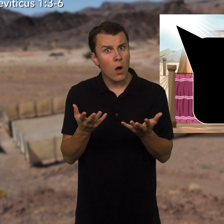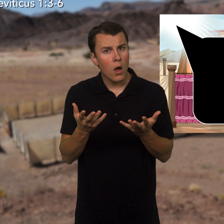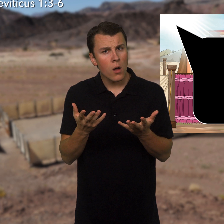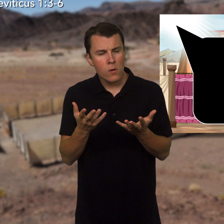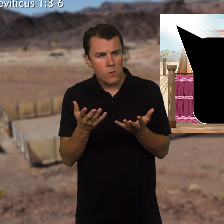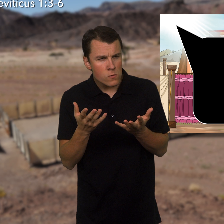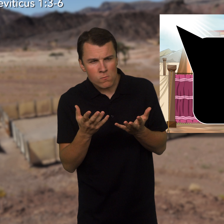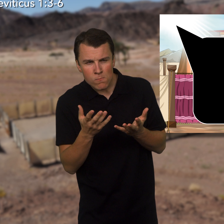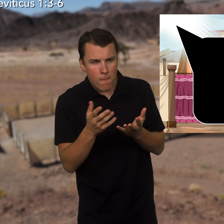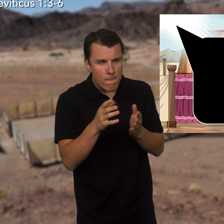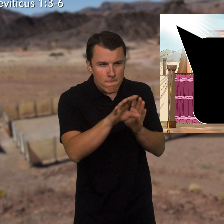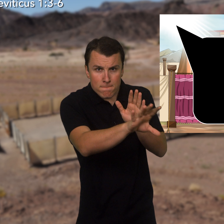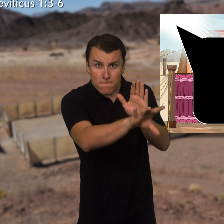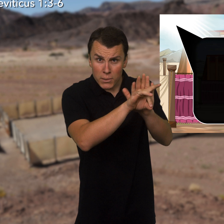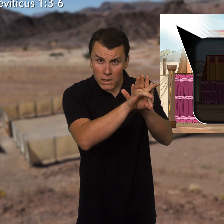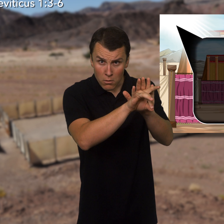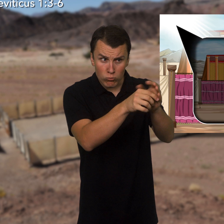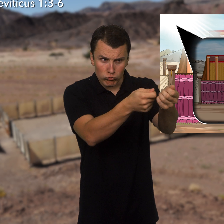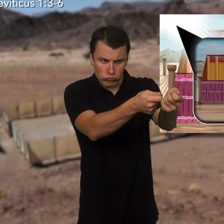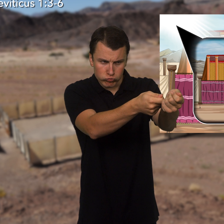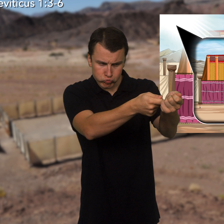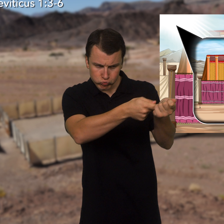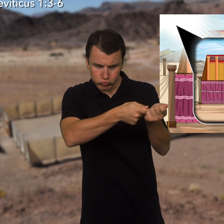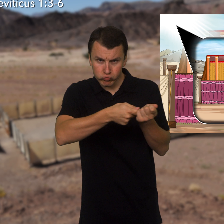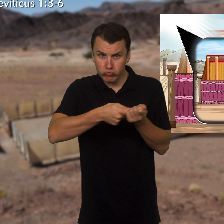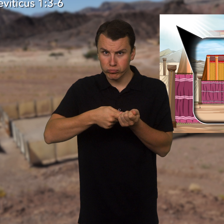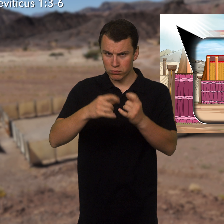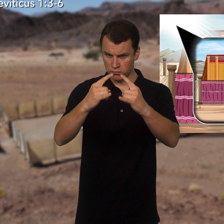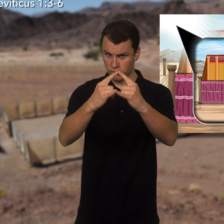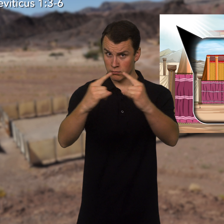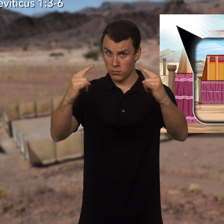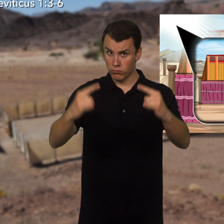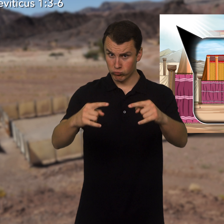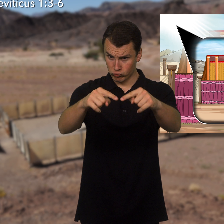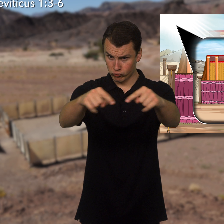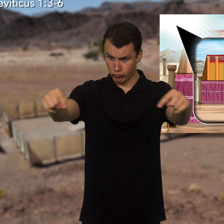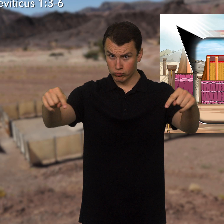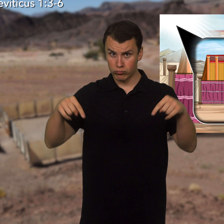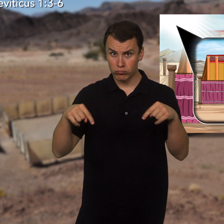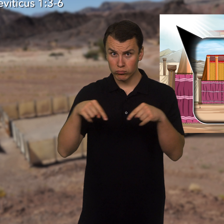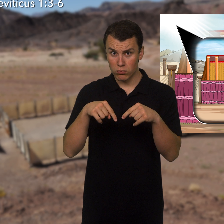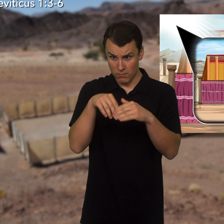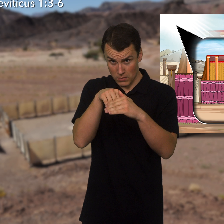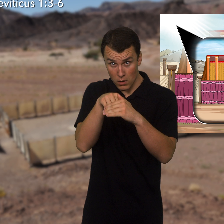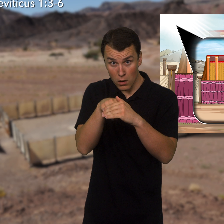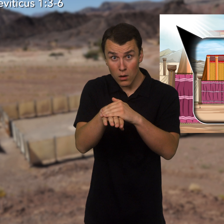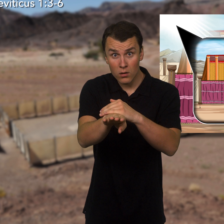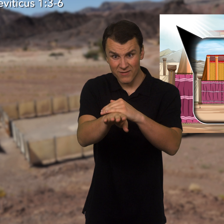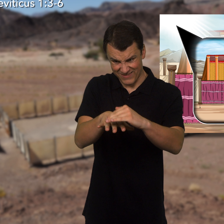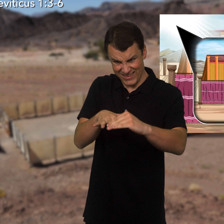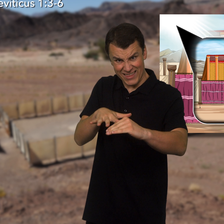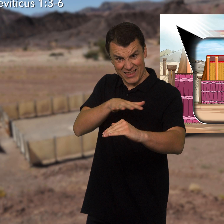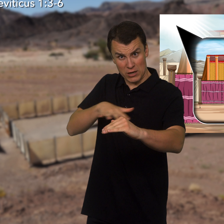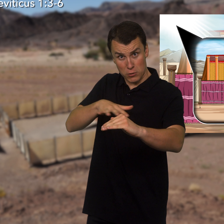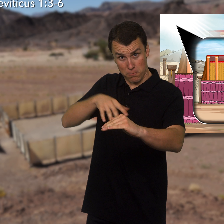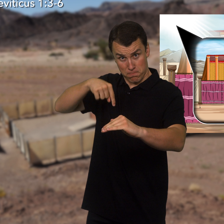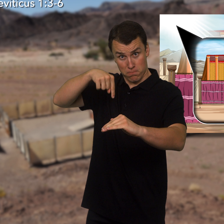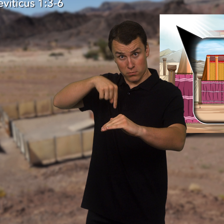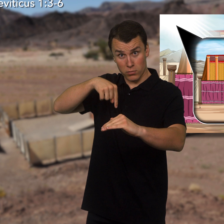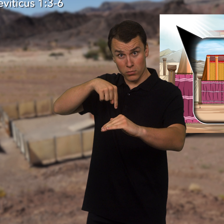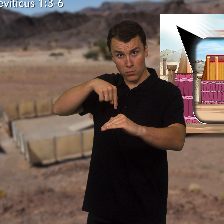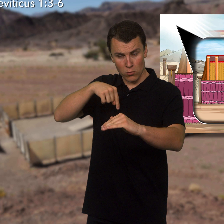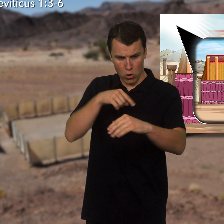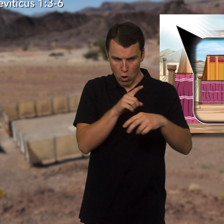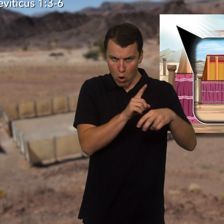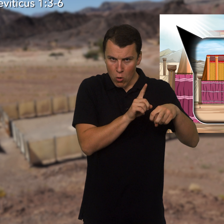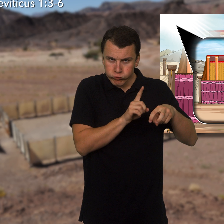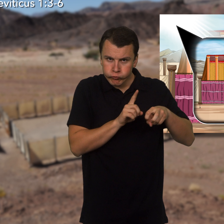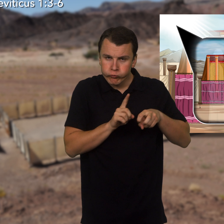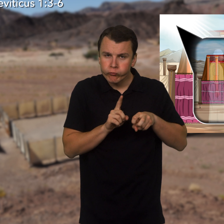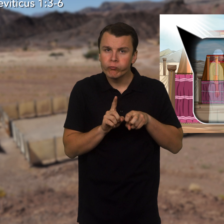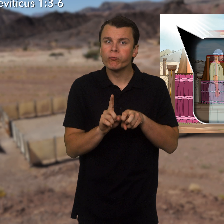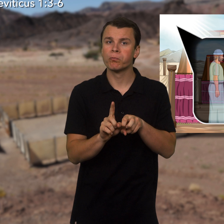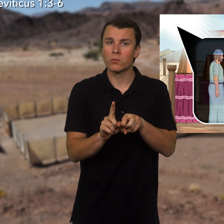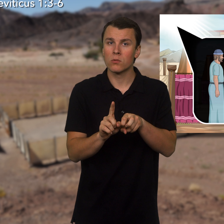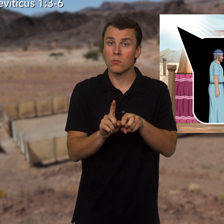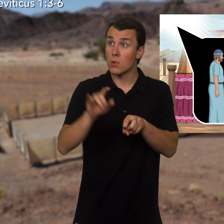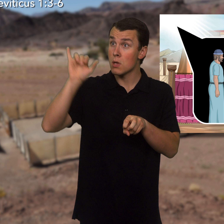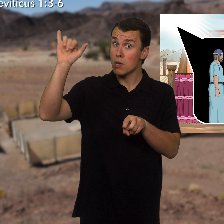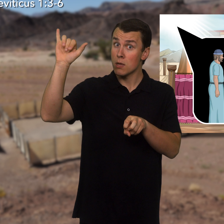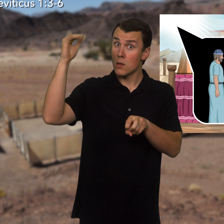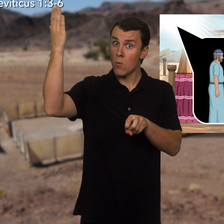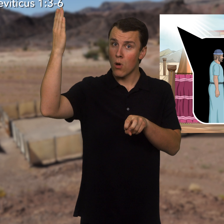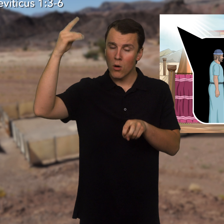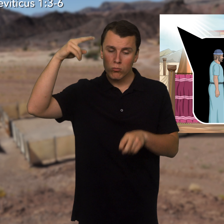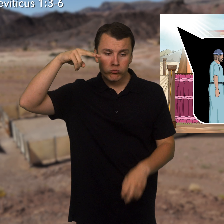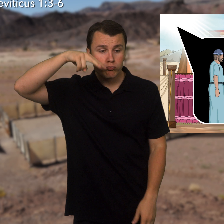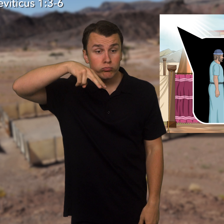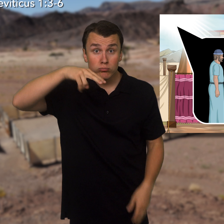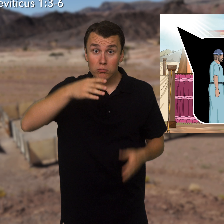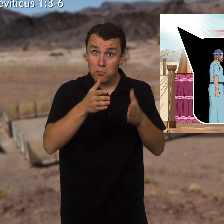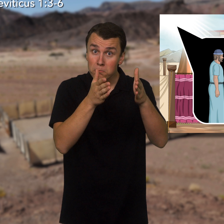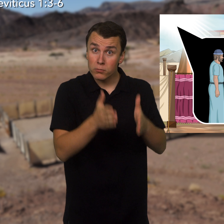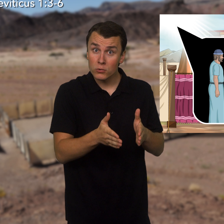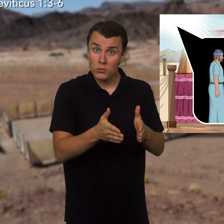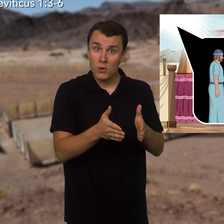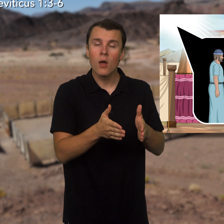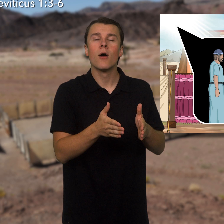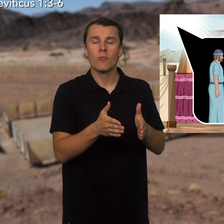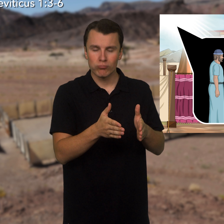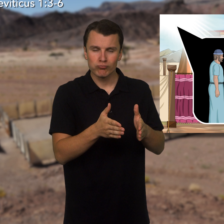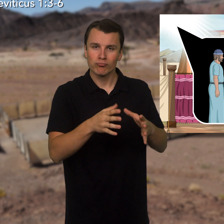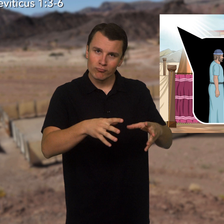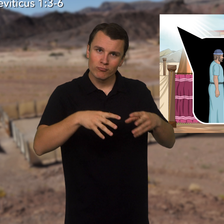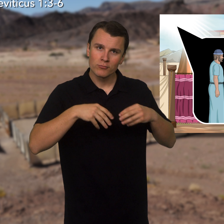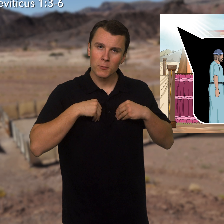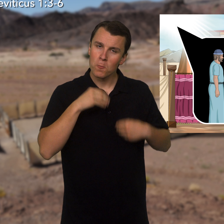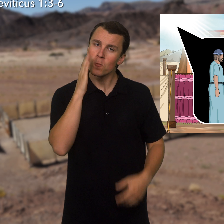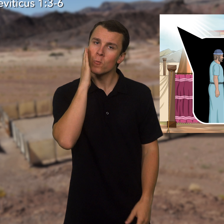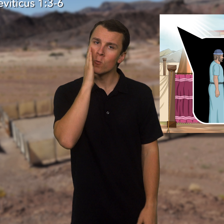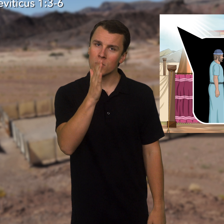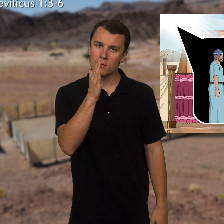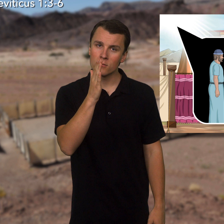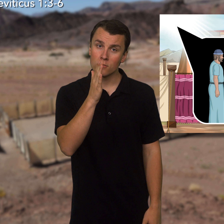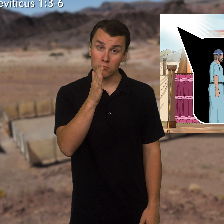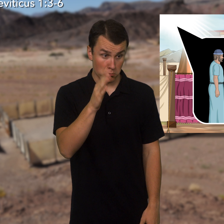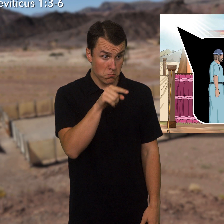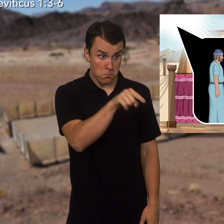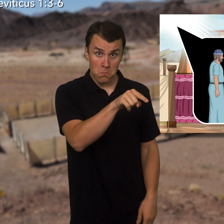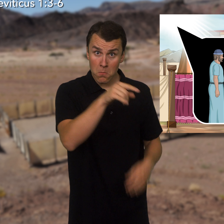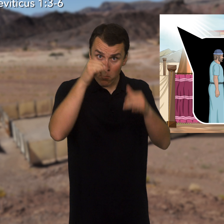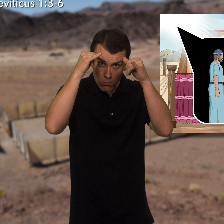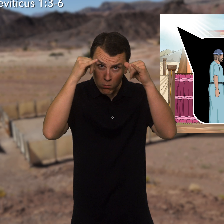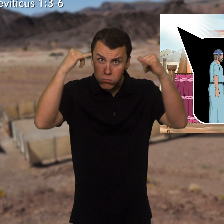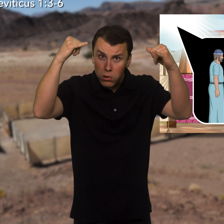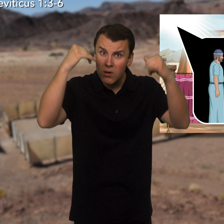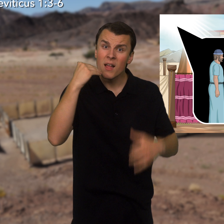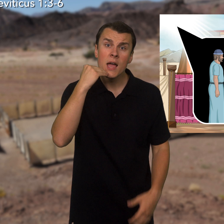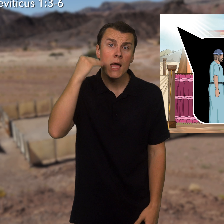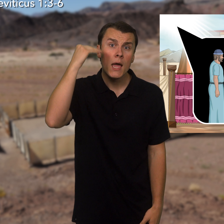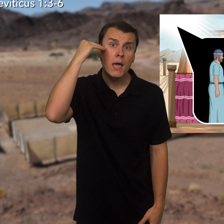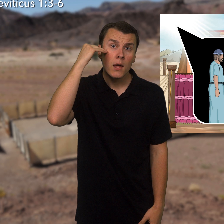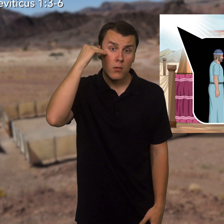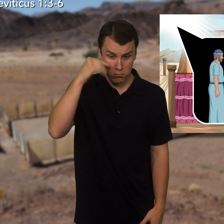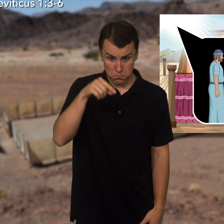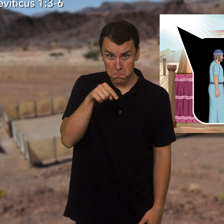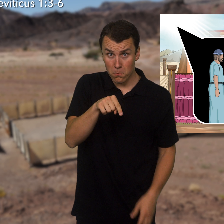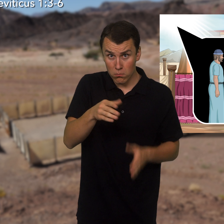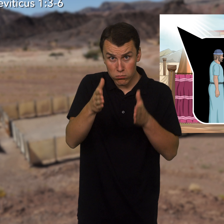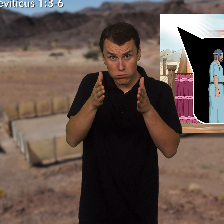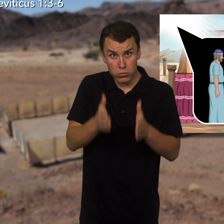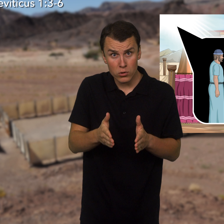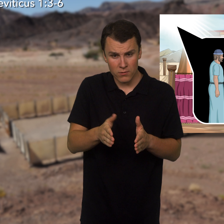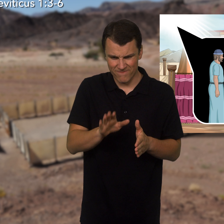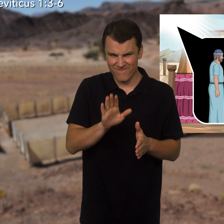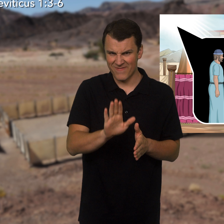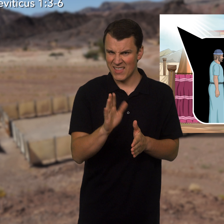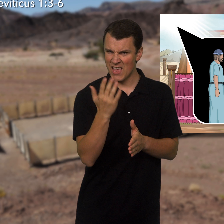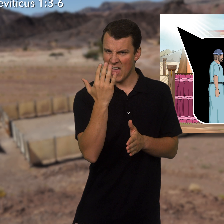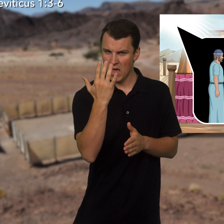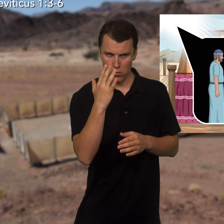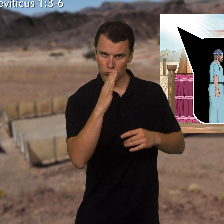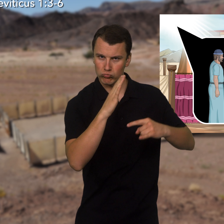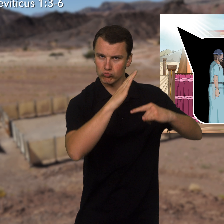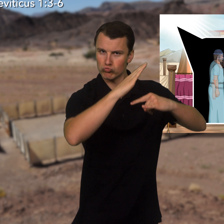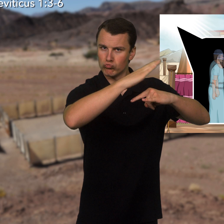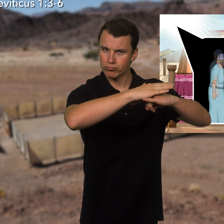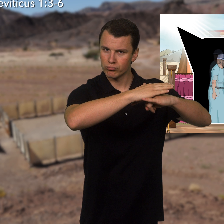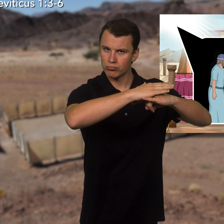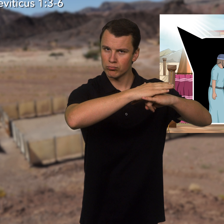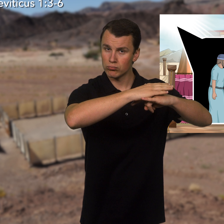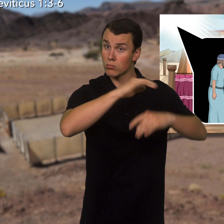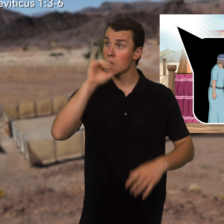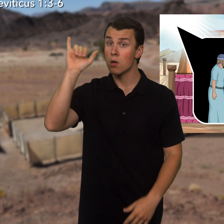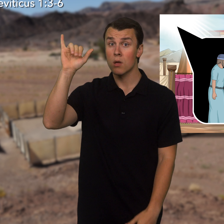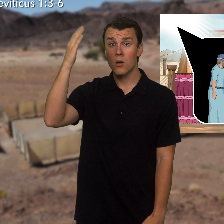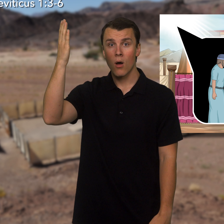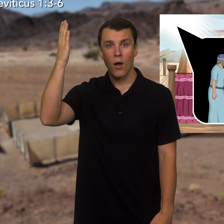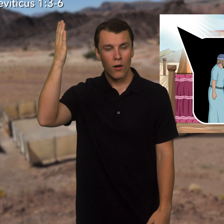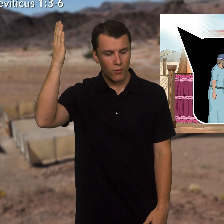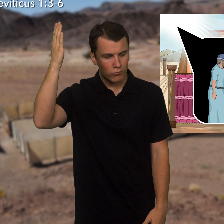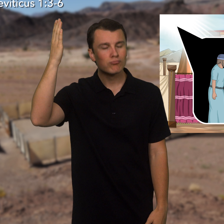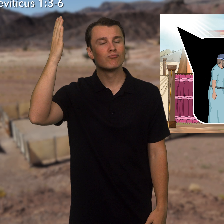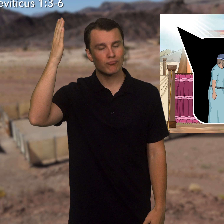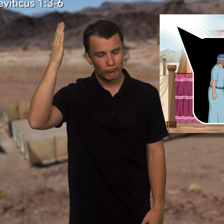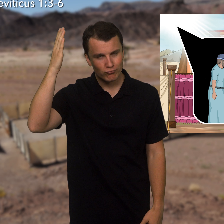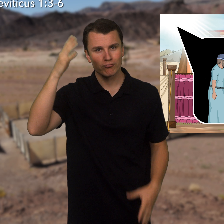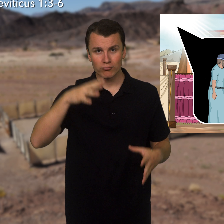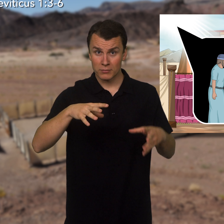He must bring it to the entrance to the Tent of Meeting for its acceptance before the LORD.